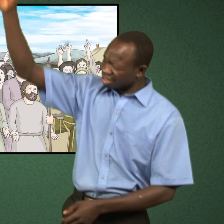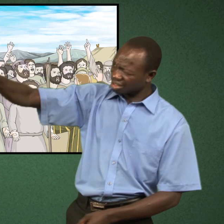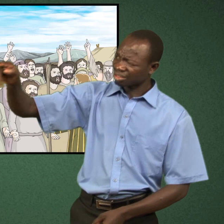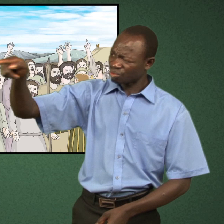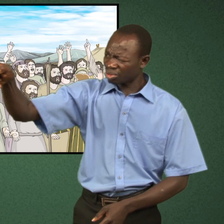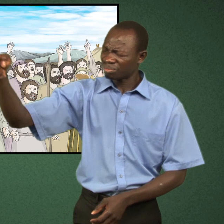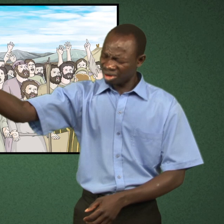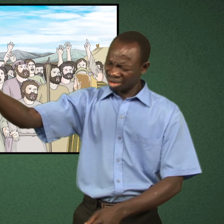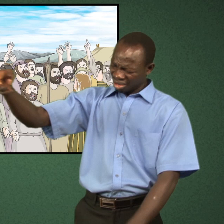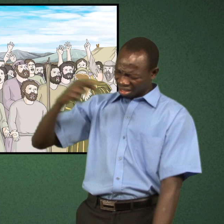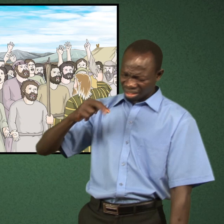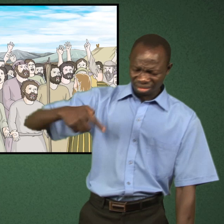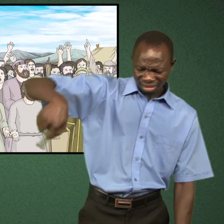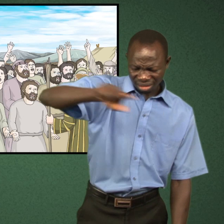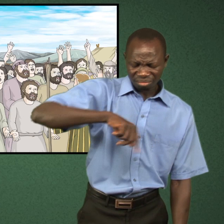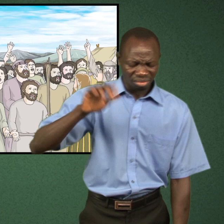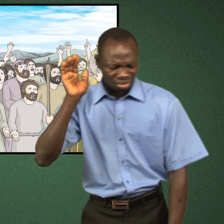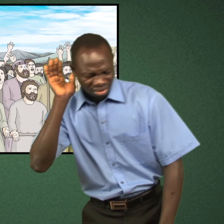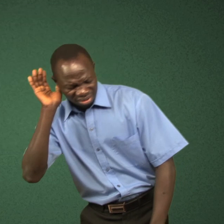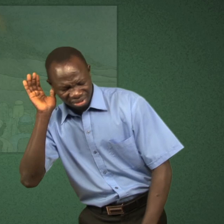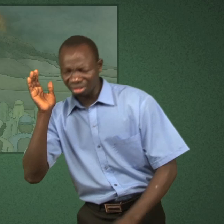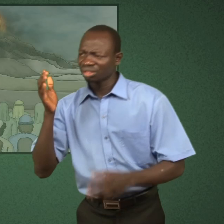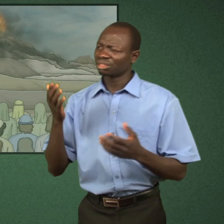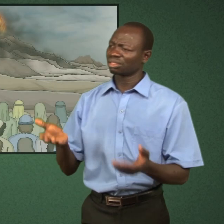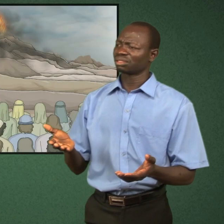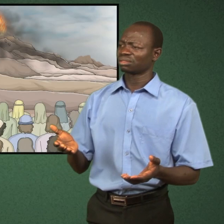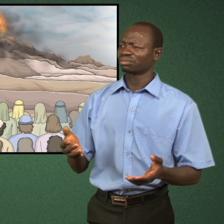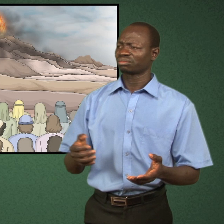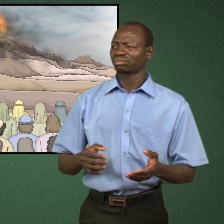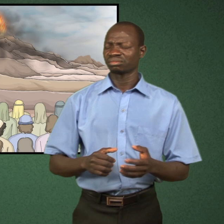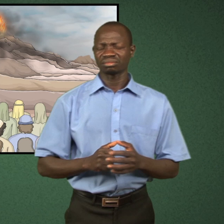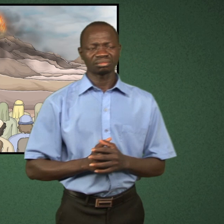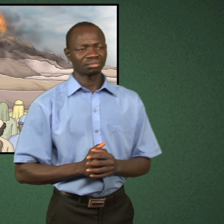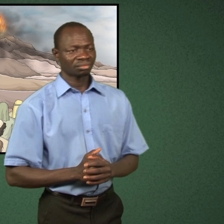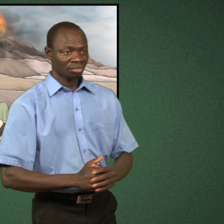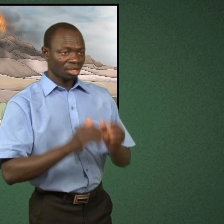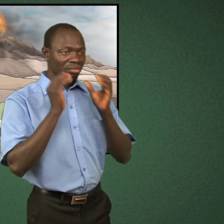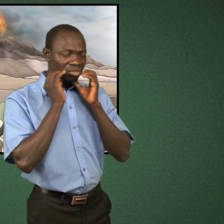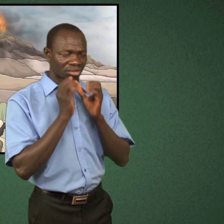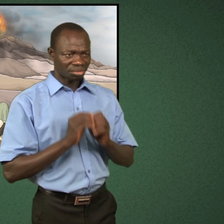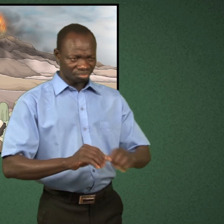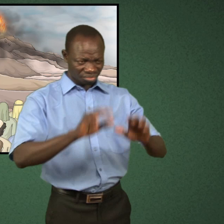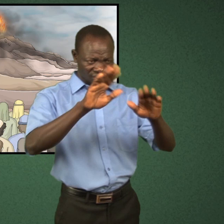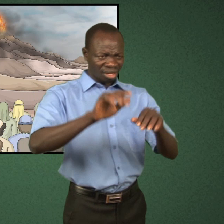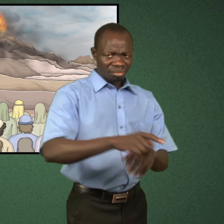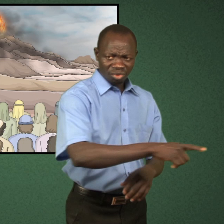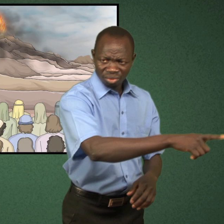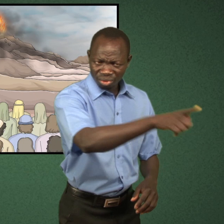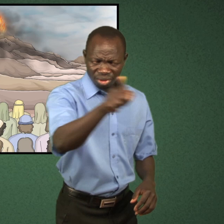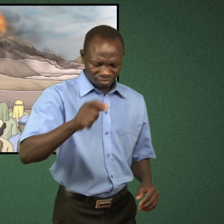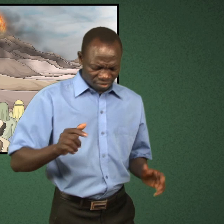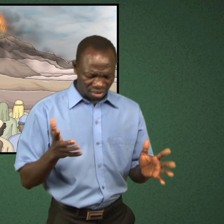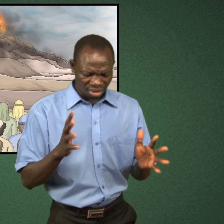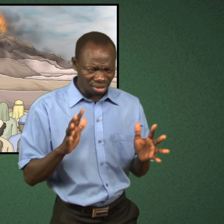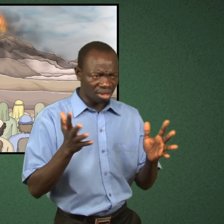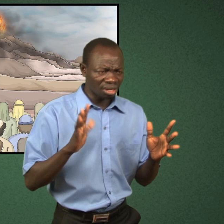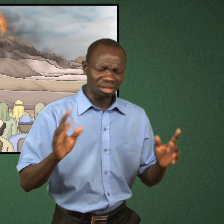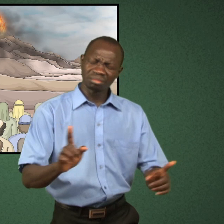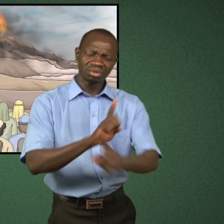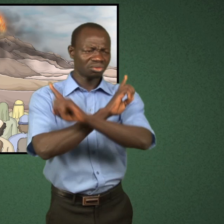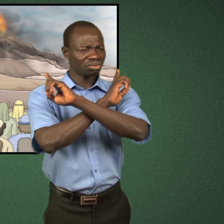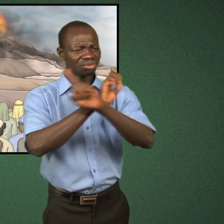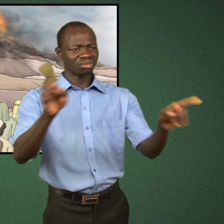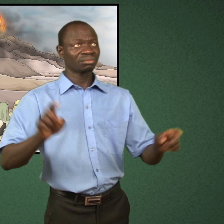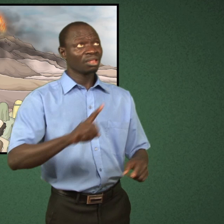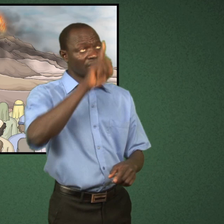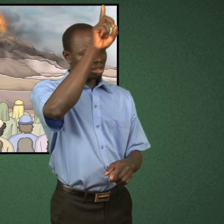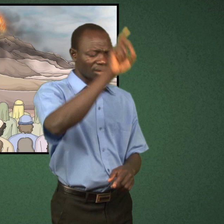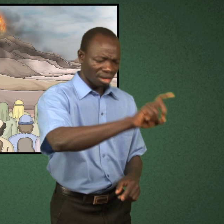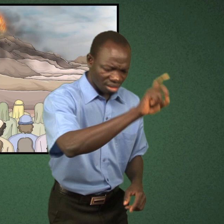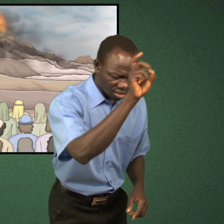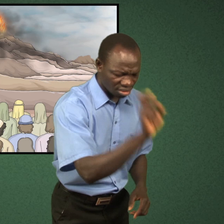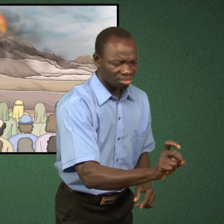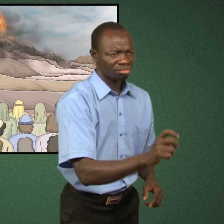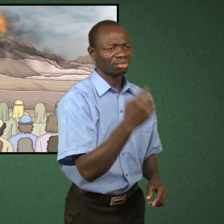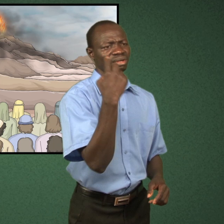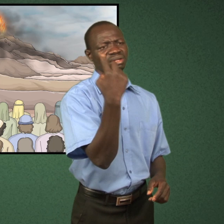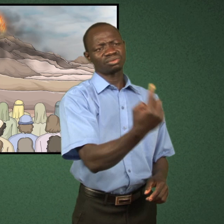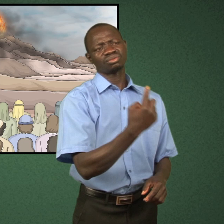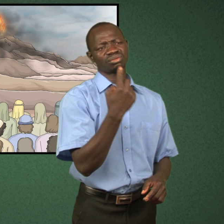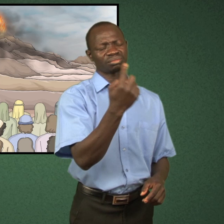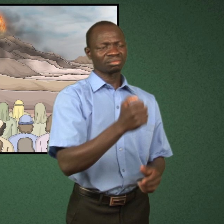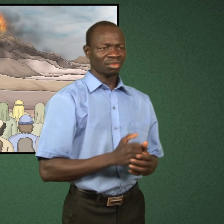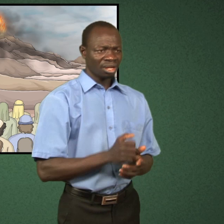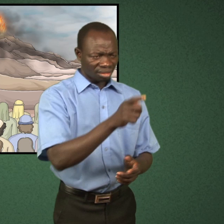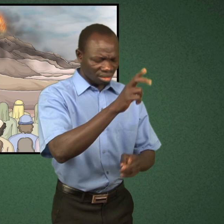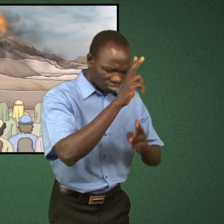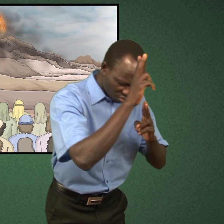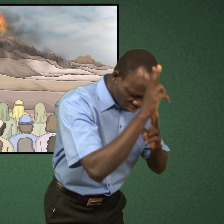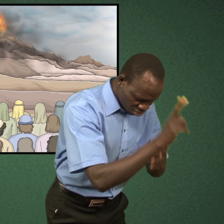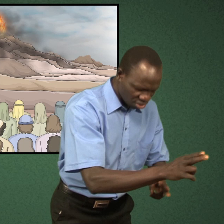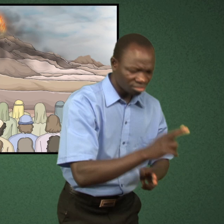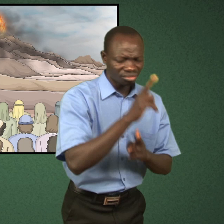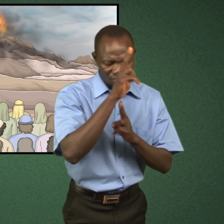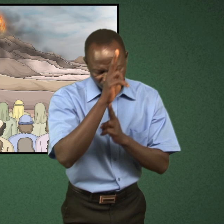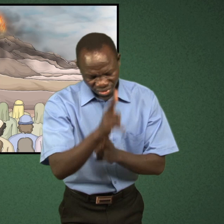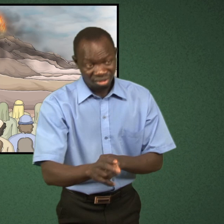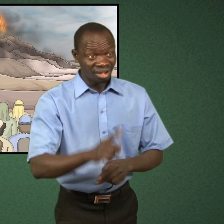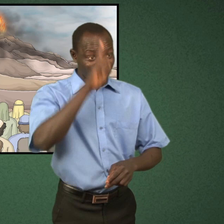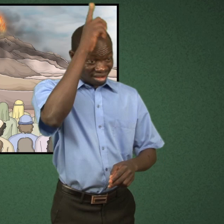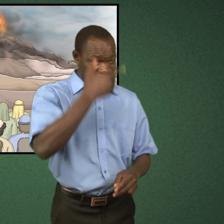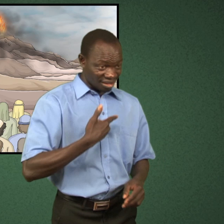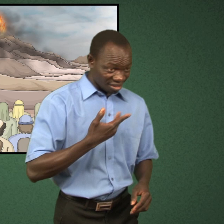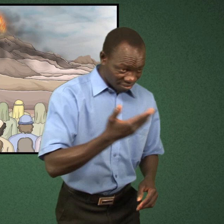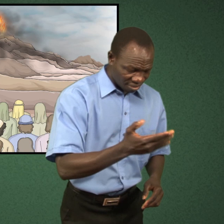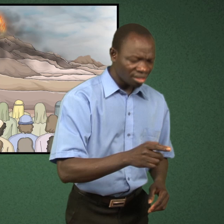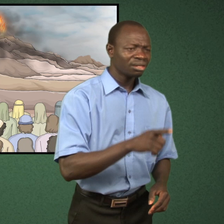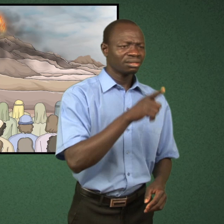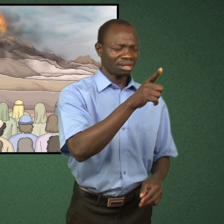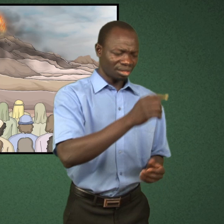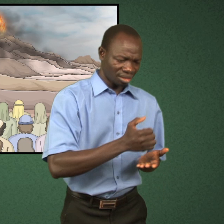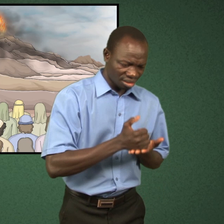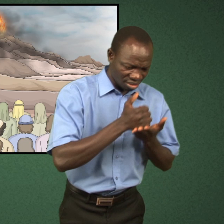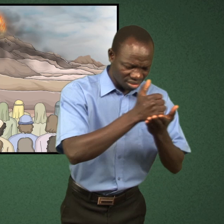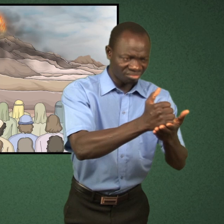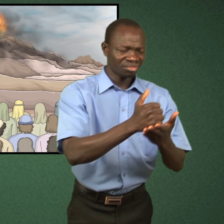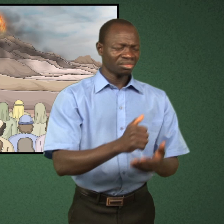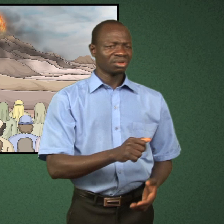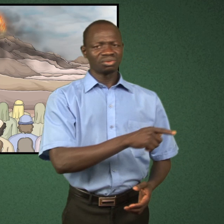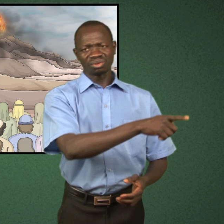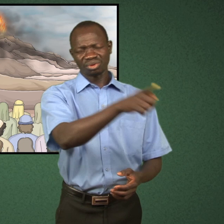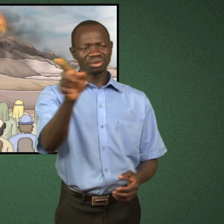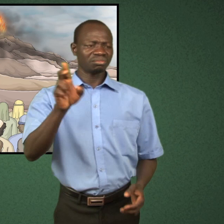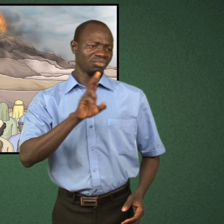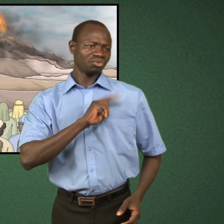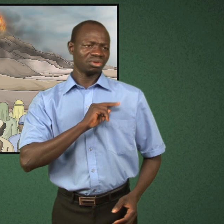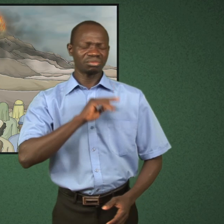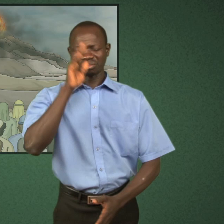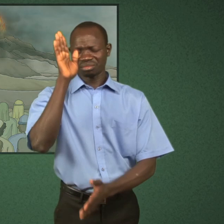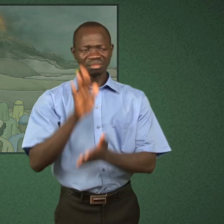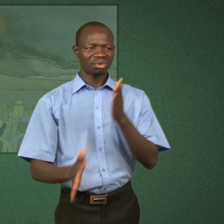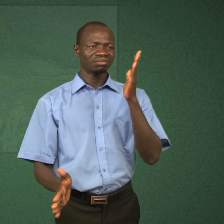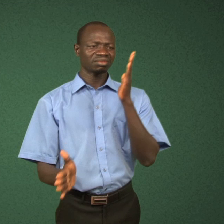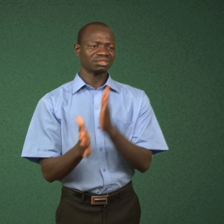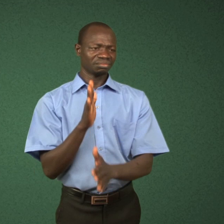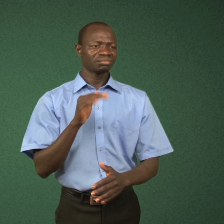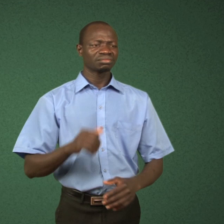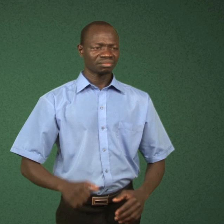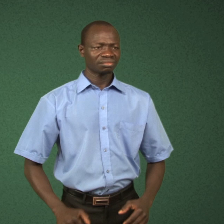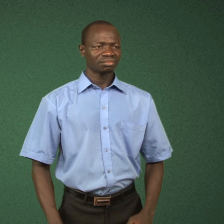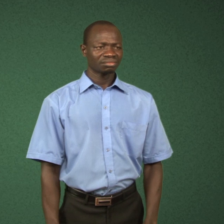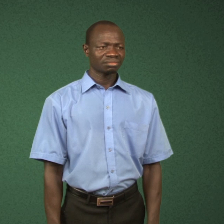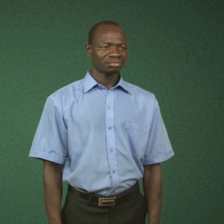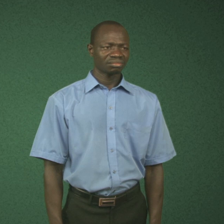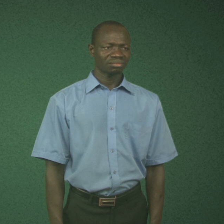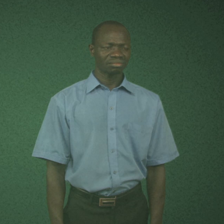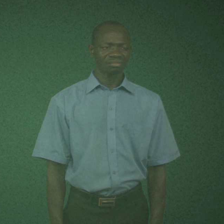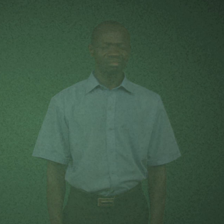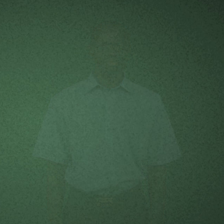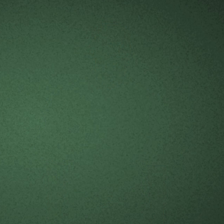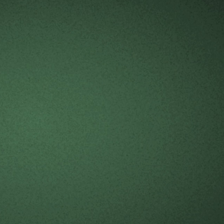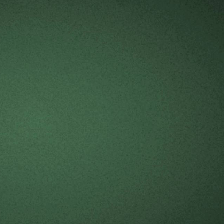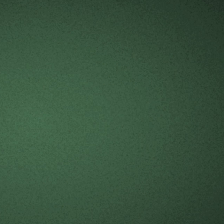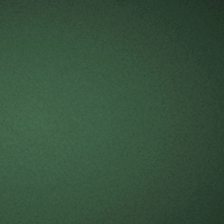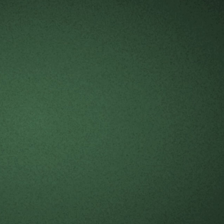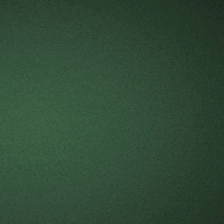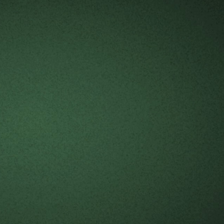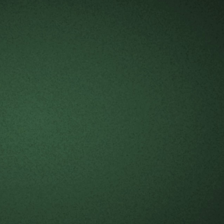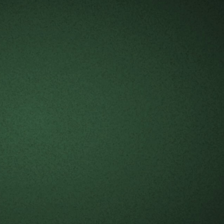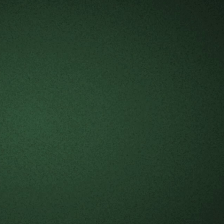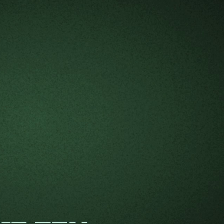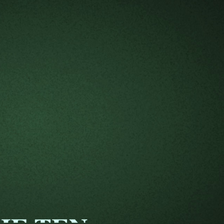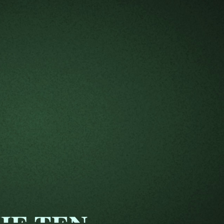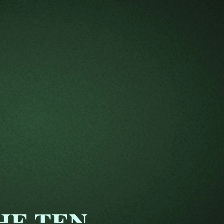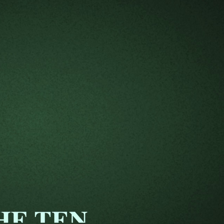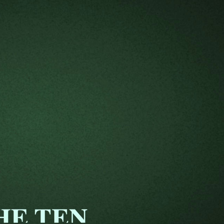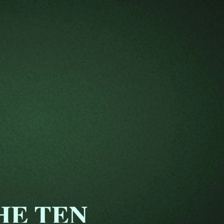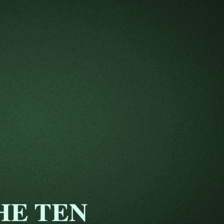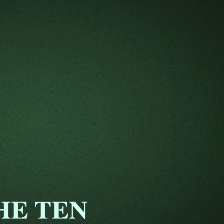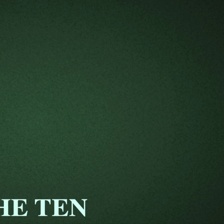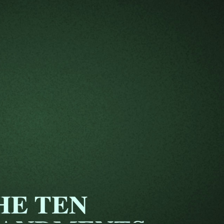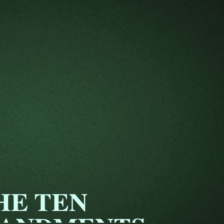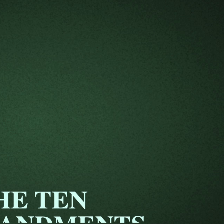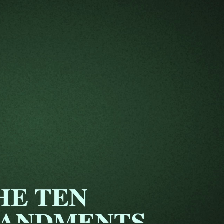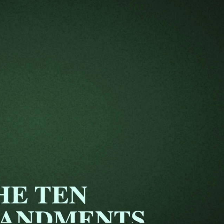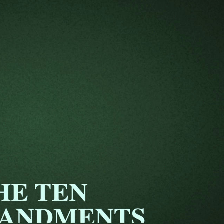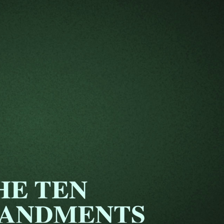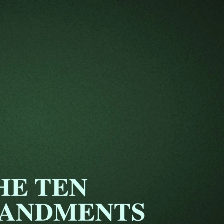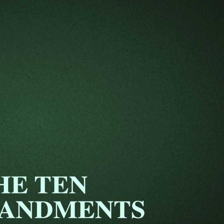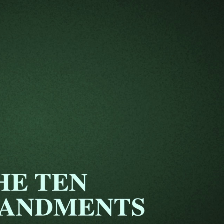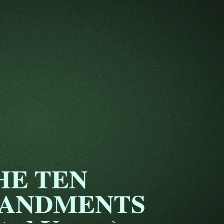“Do not be afraid,” Moses replied. “For God has come to test you, so that the fear of Him may be before you, to keep you from sinning.”